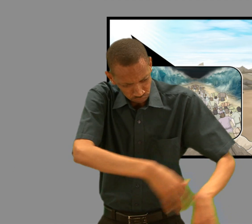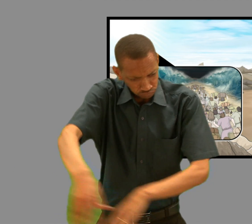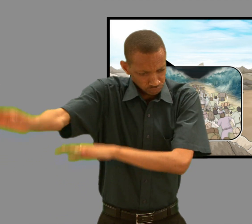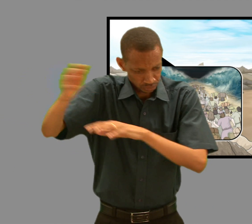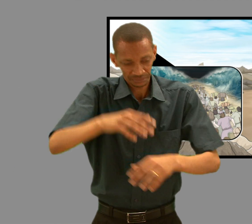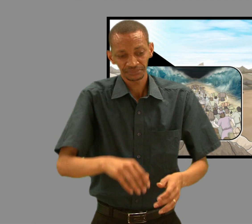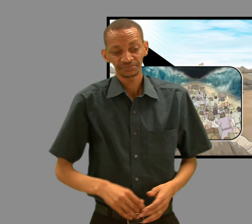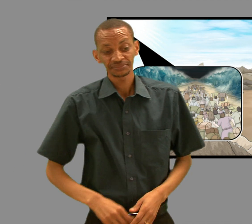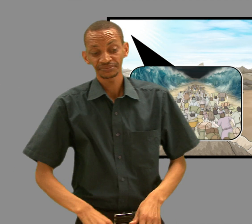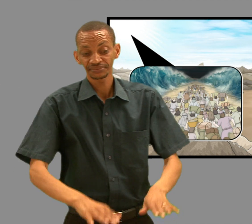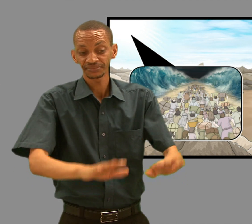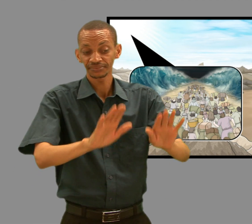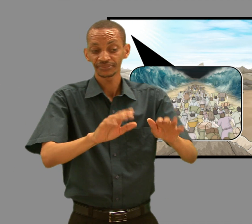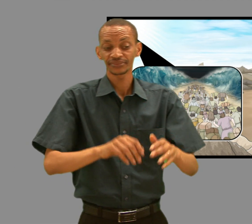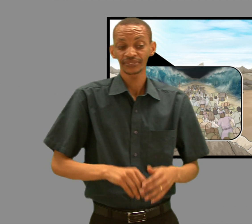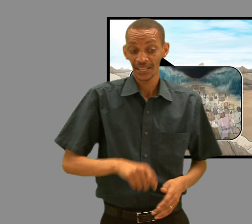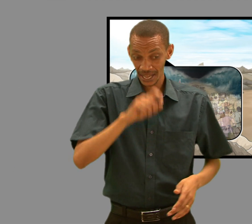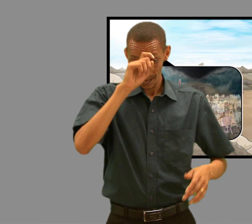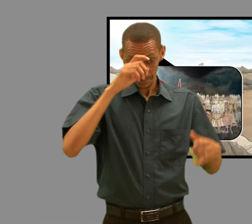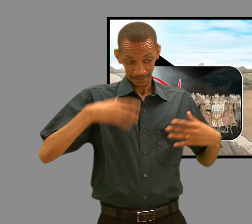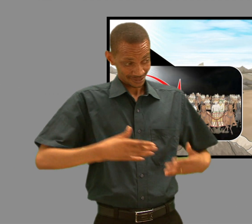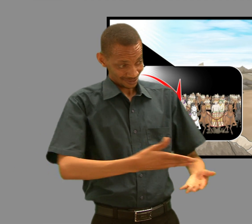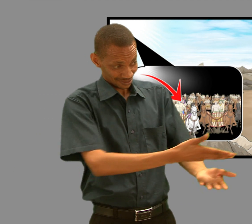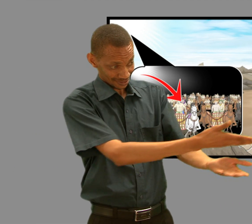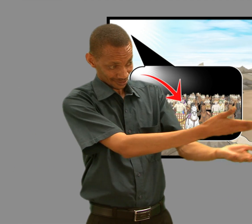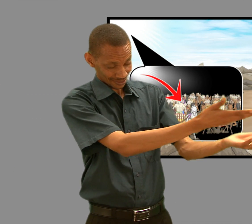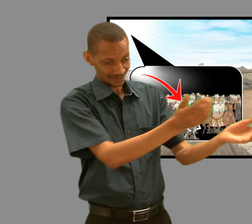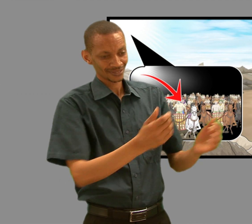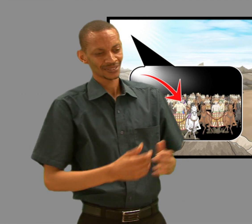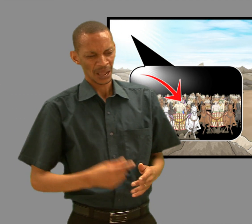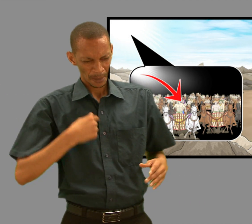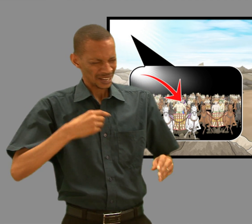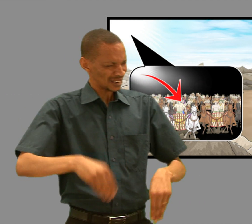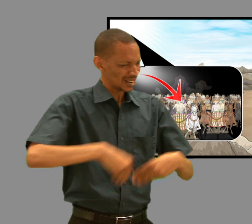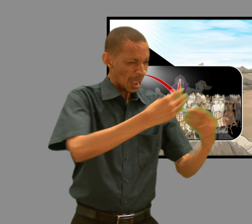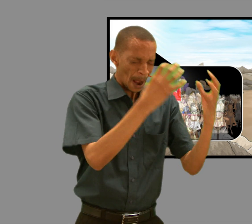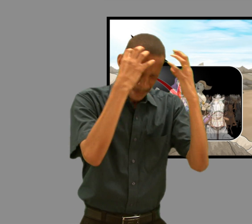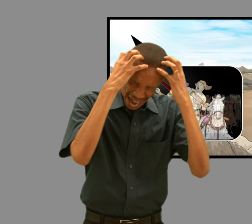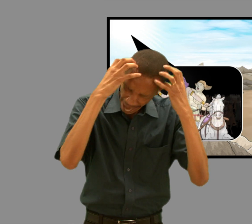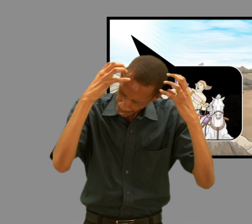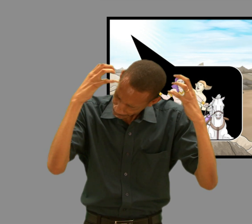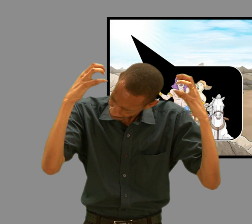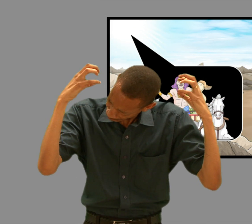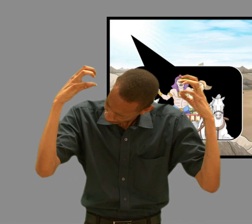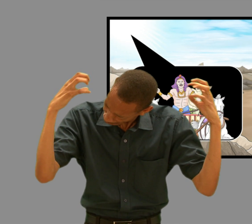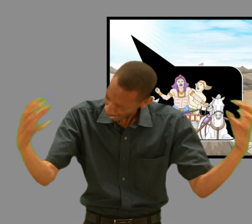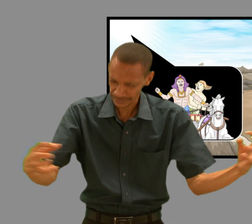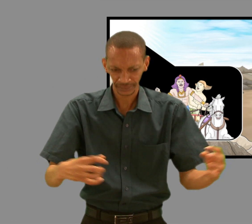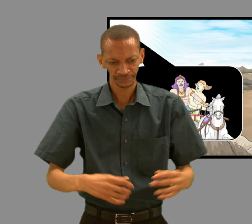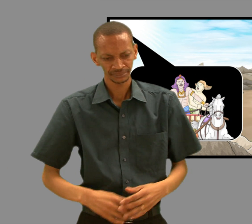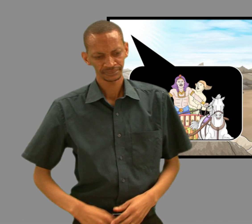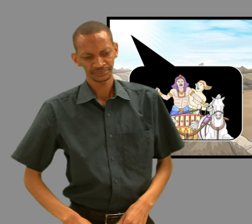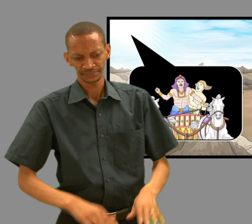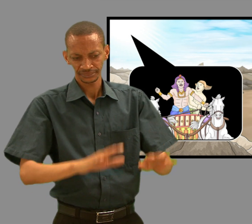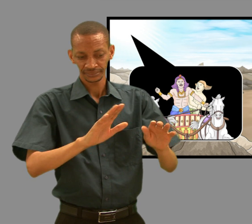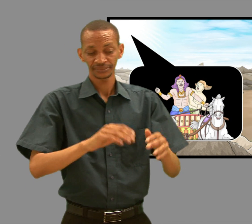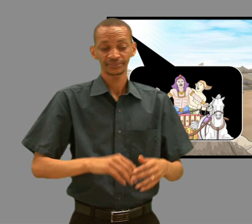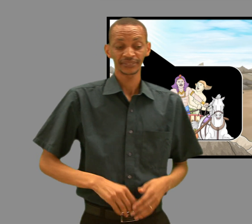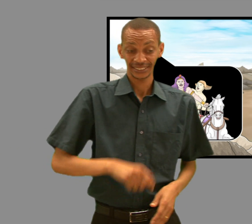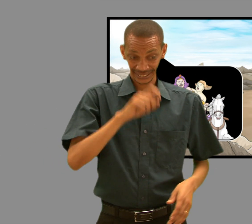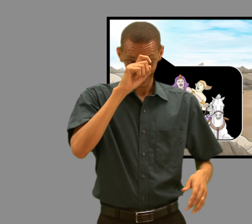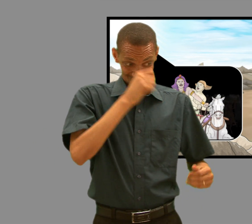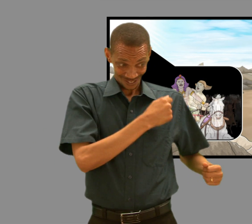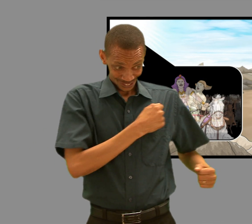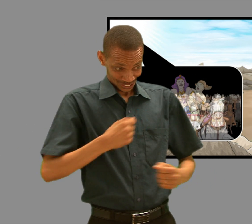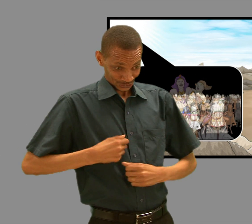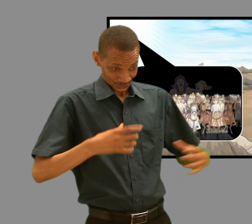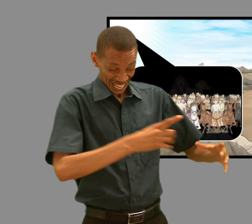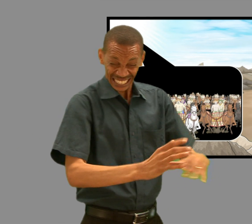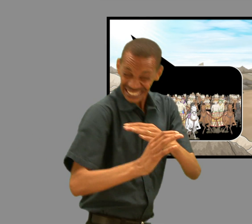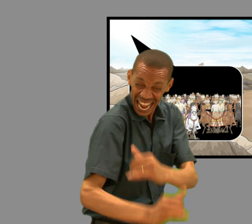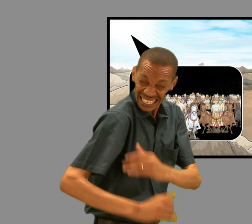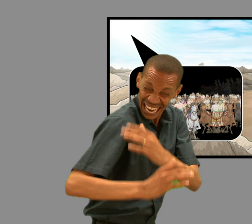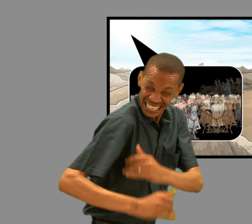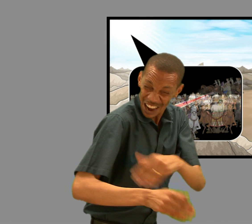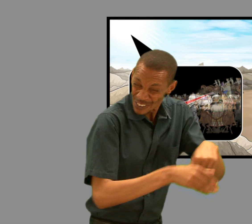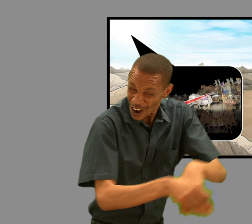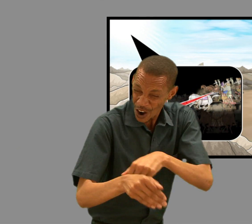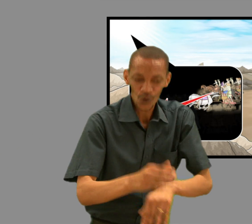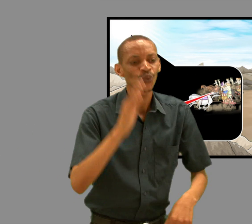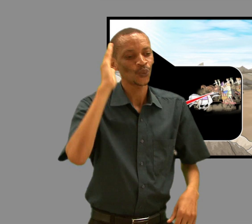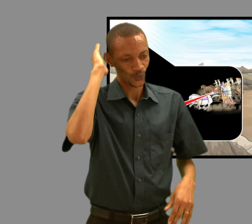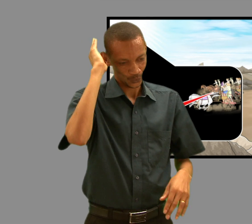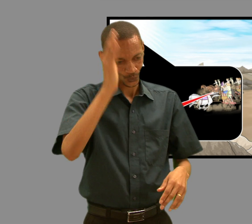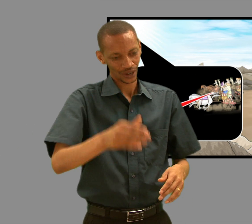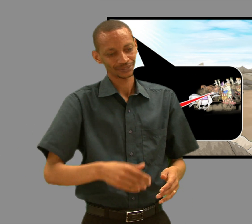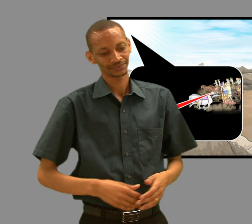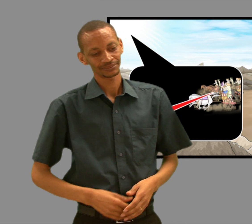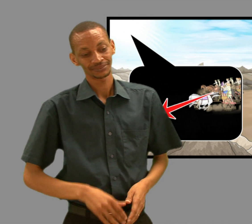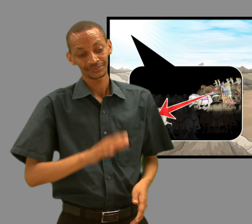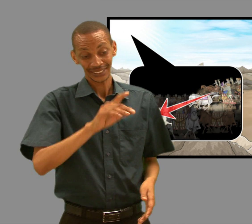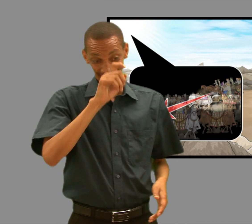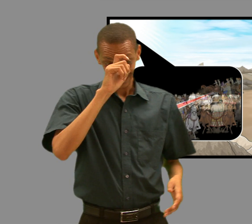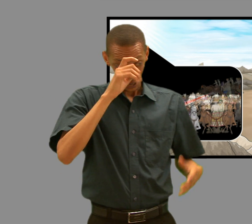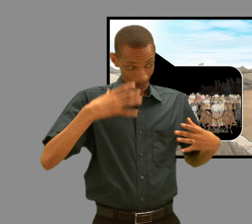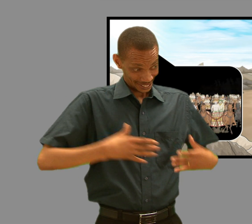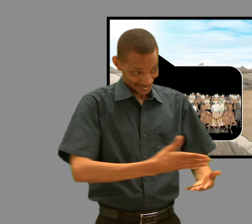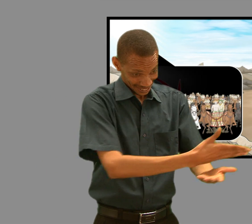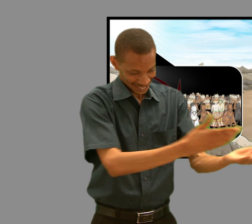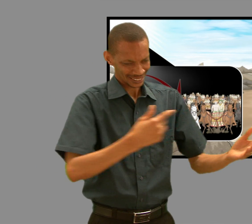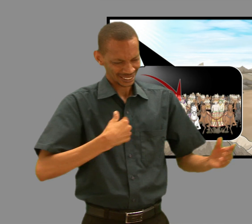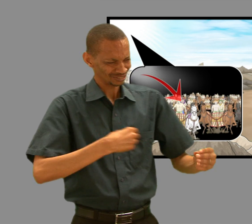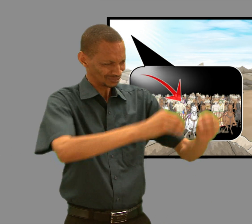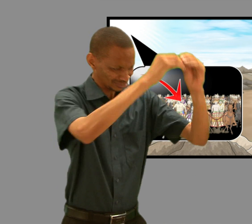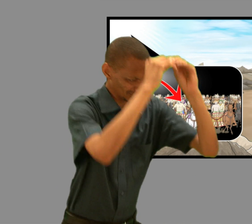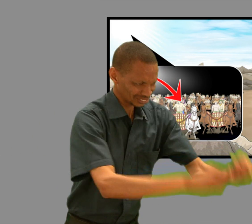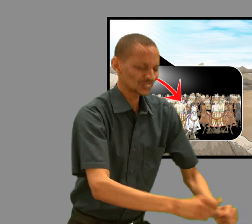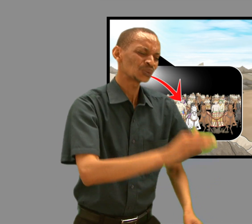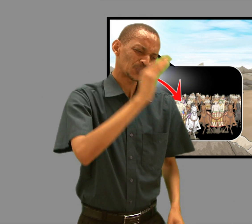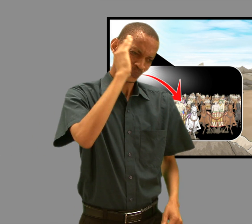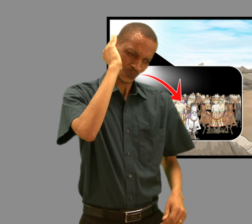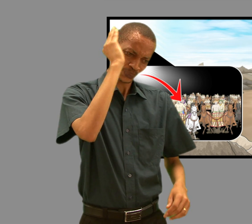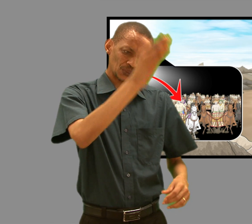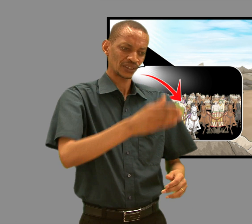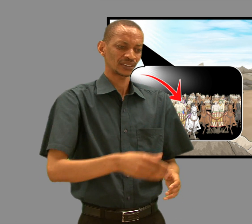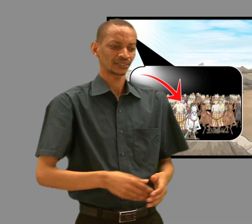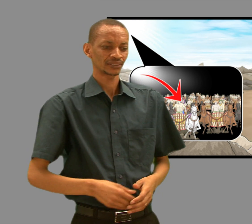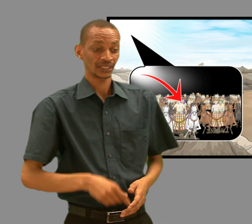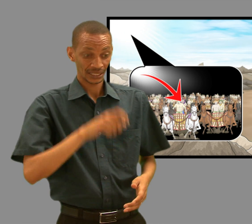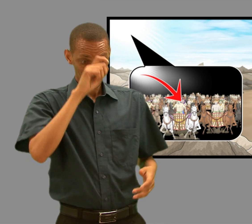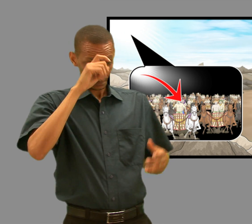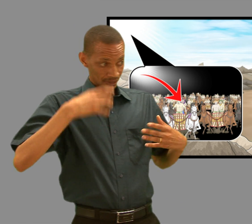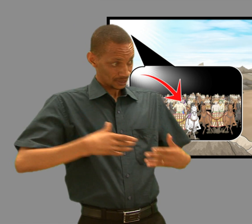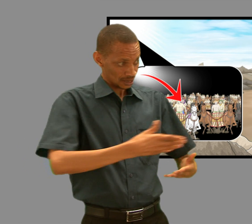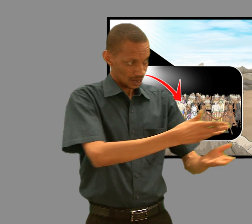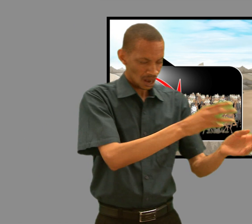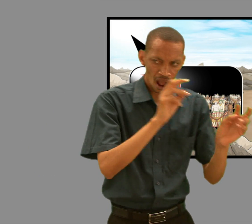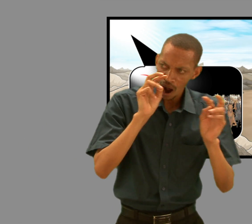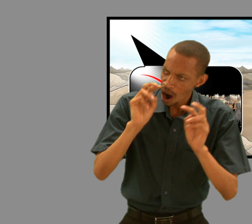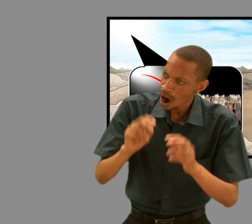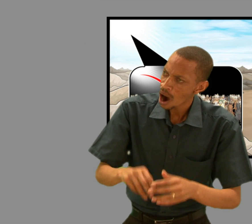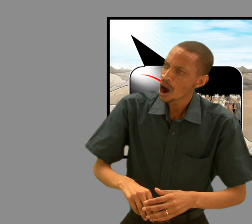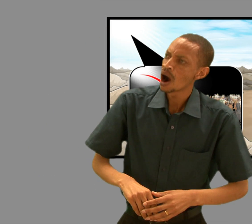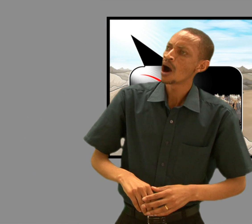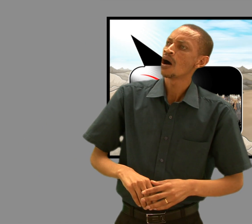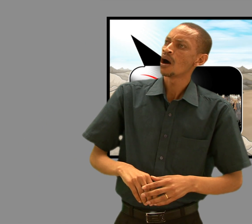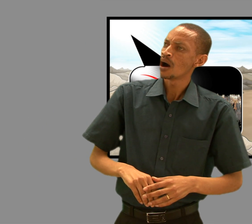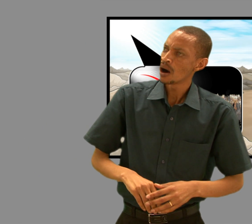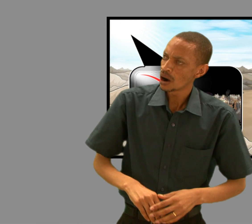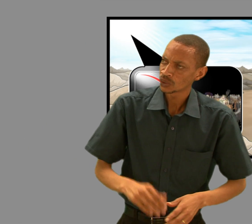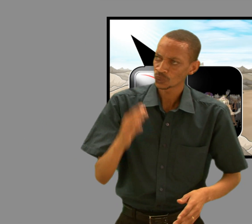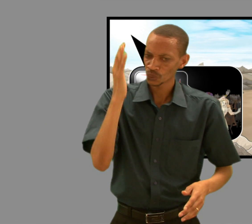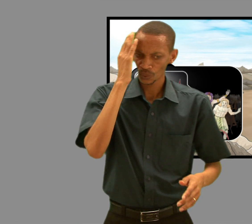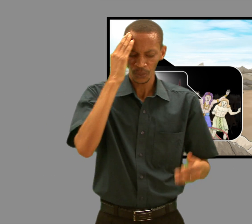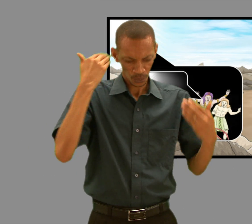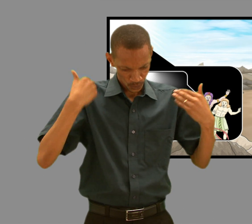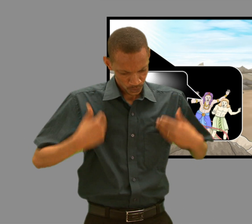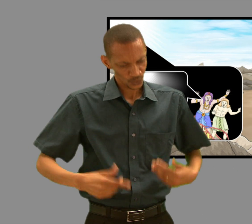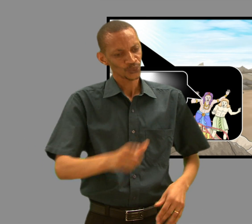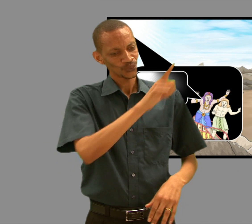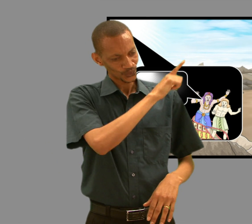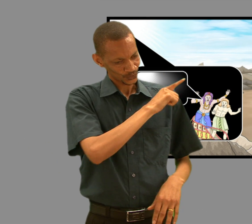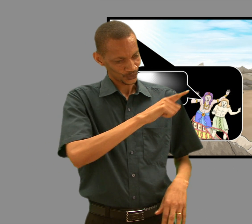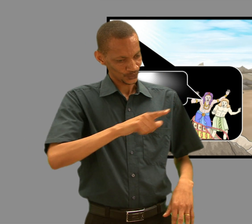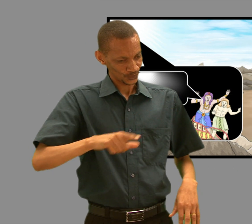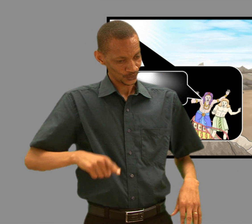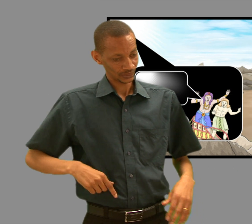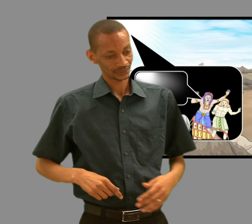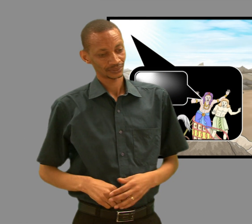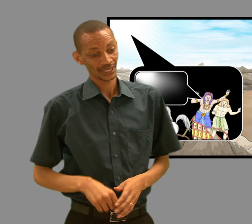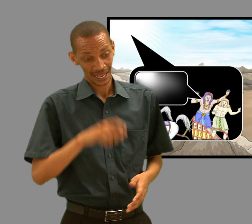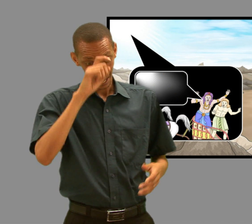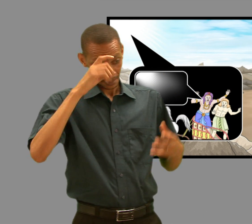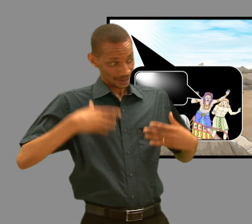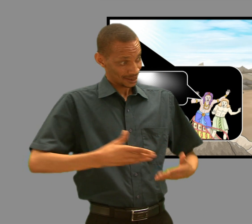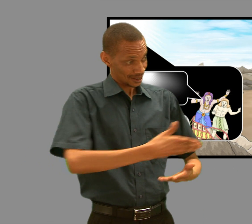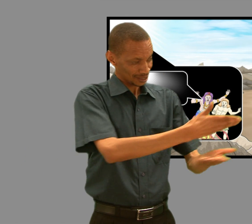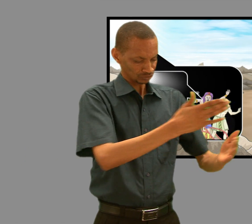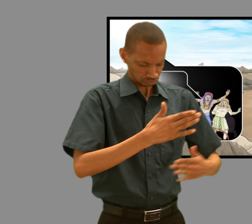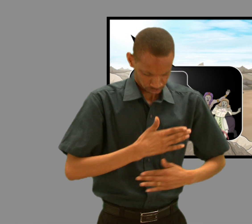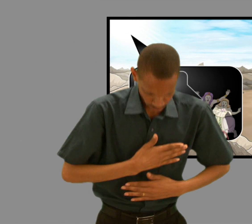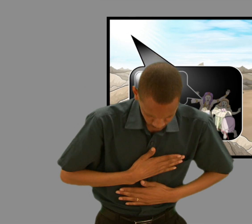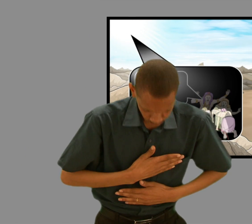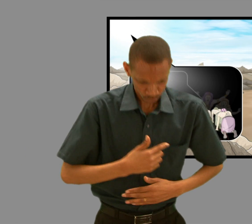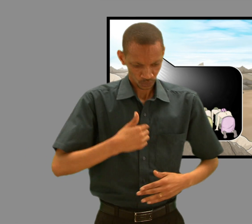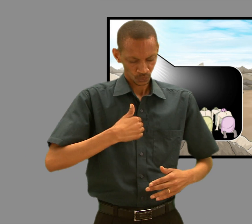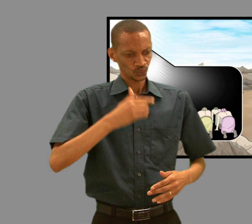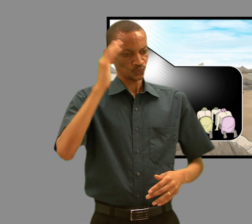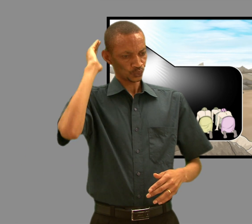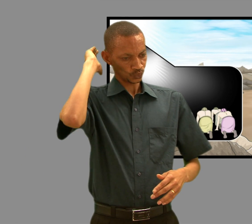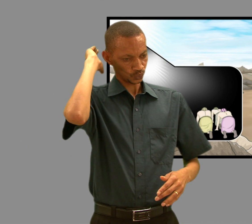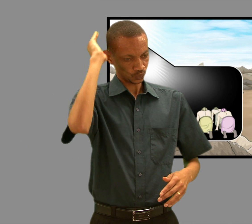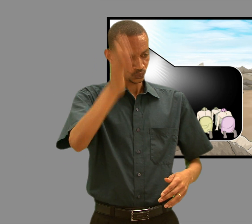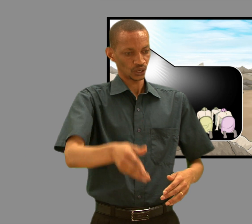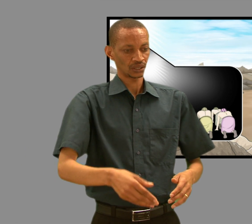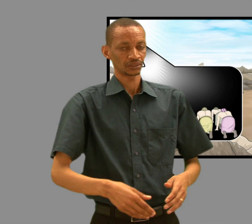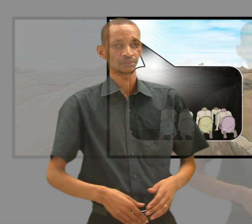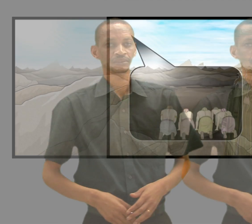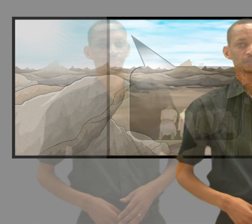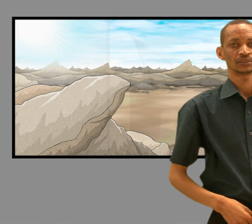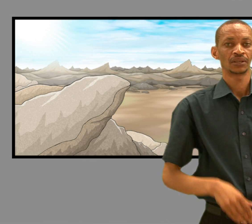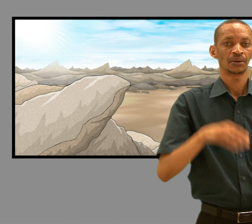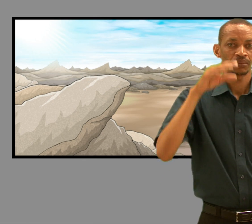And I will harden the hearts of the Egyptians so that they will go in after them. Then I will gain honor by means of Pharaoh and all his army and chariots and horsemen.